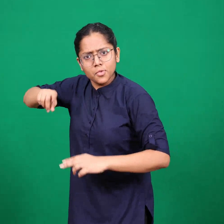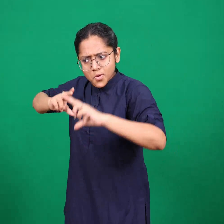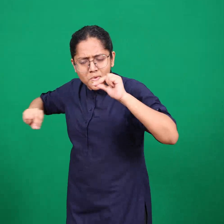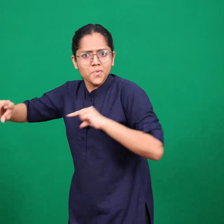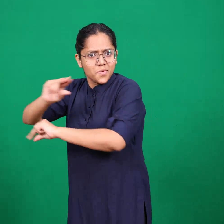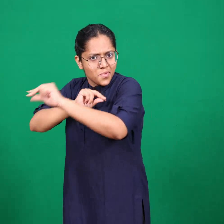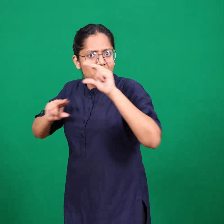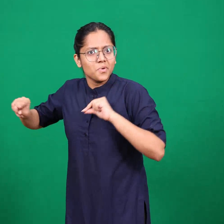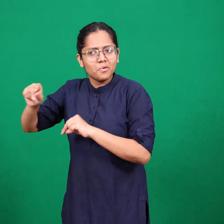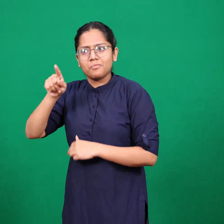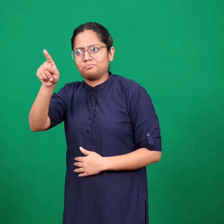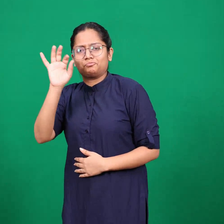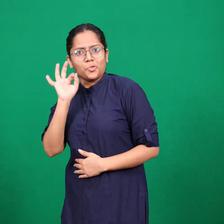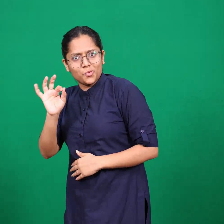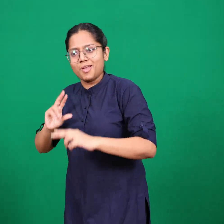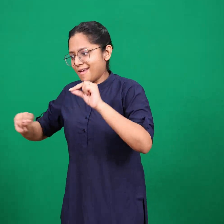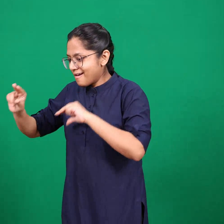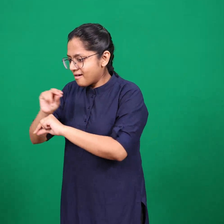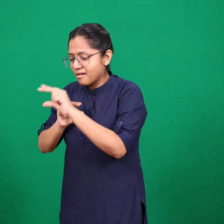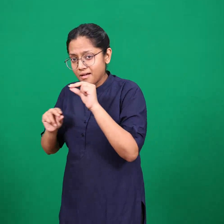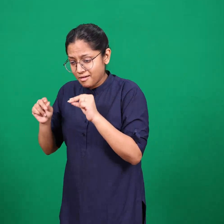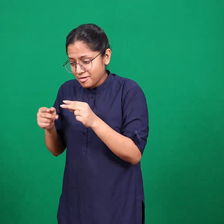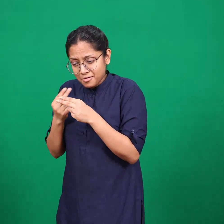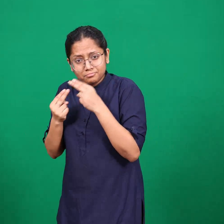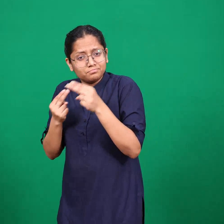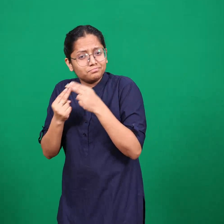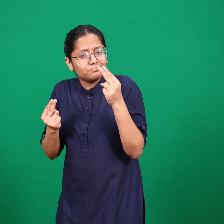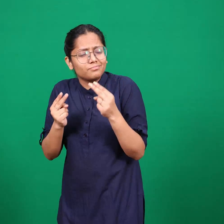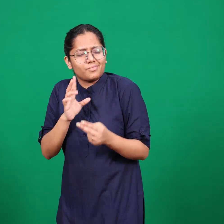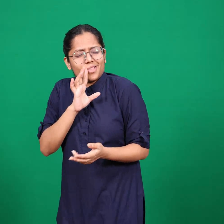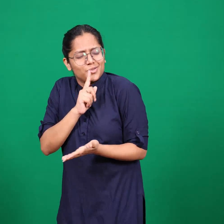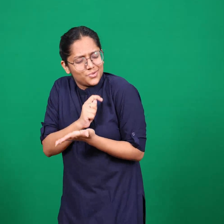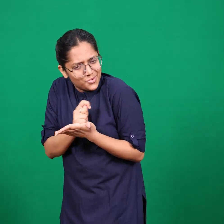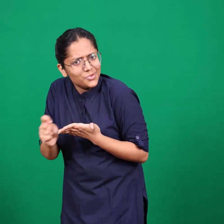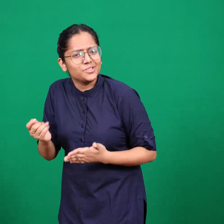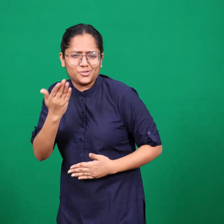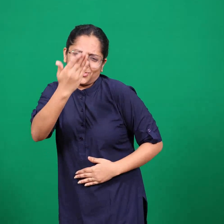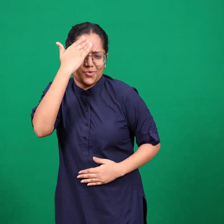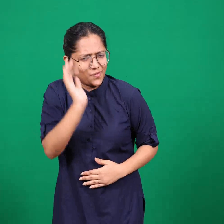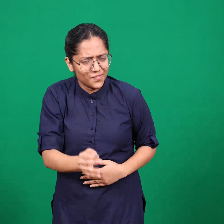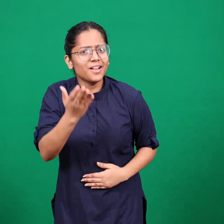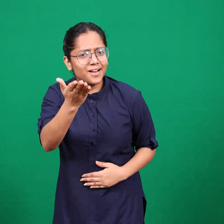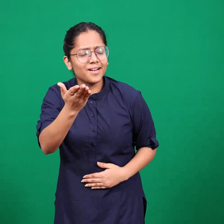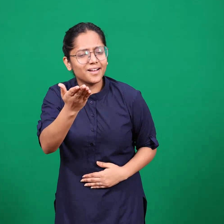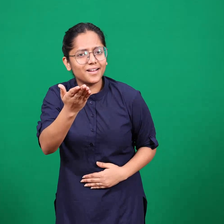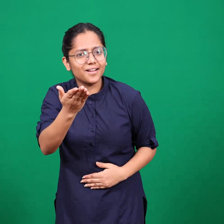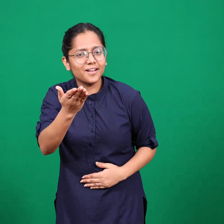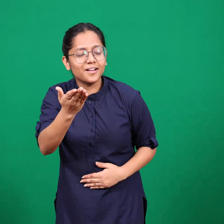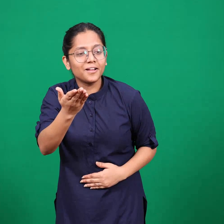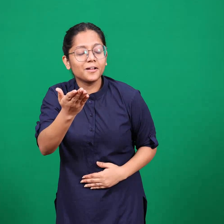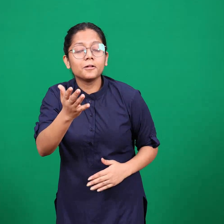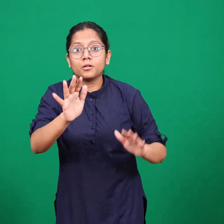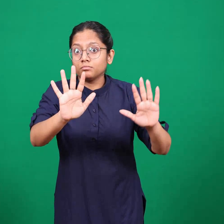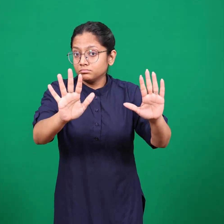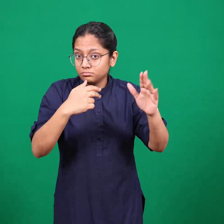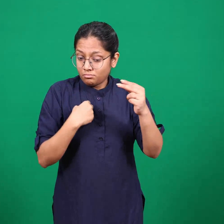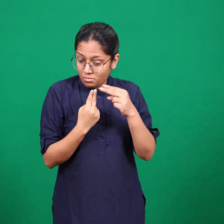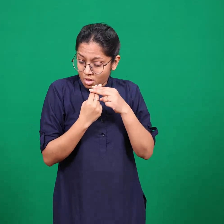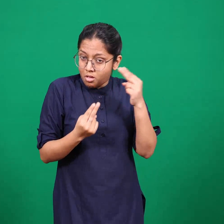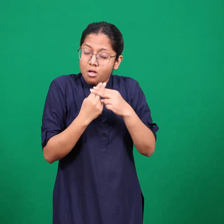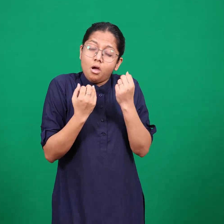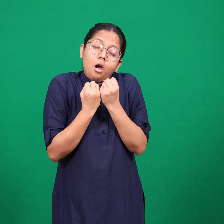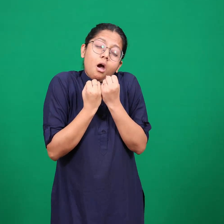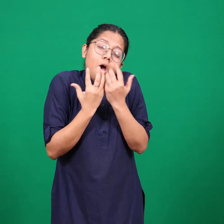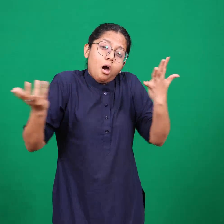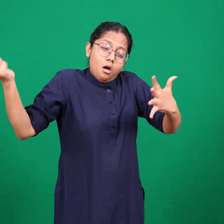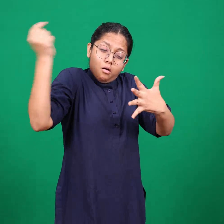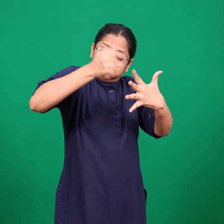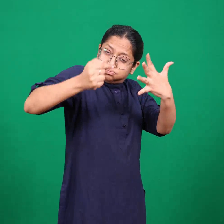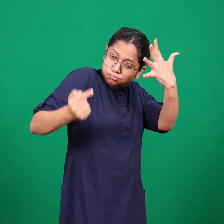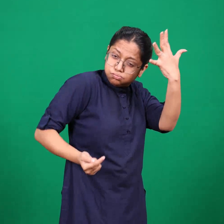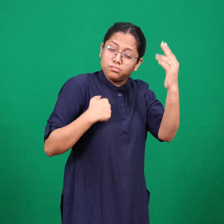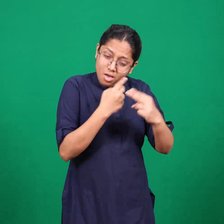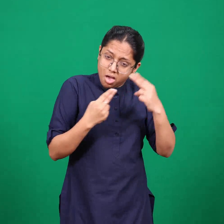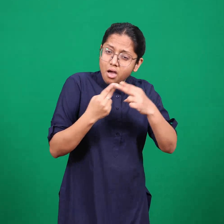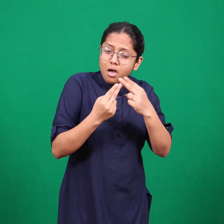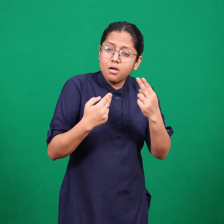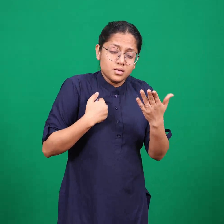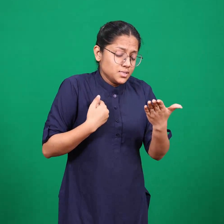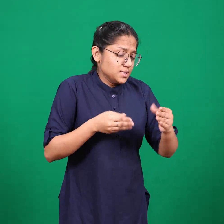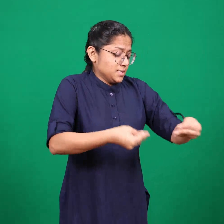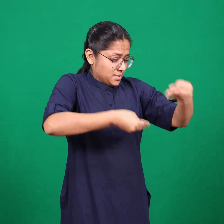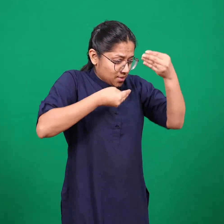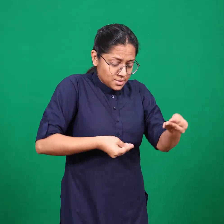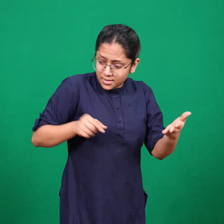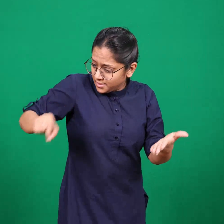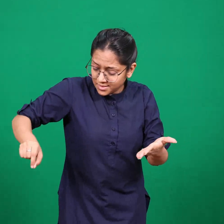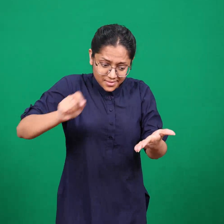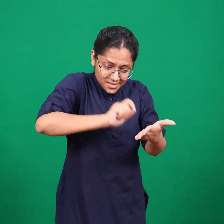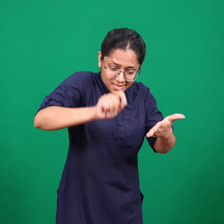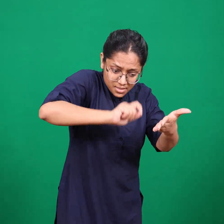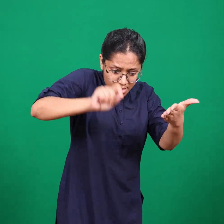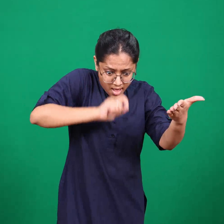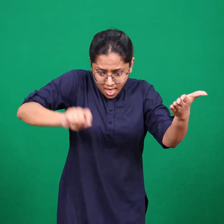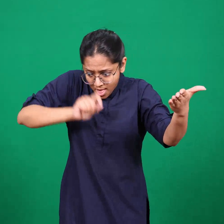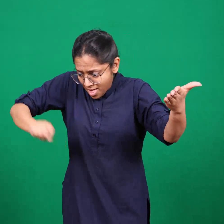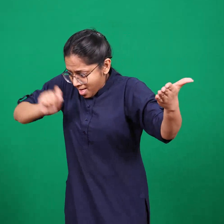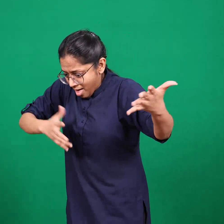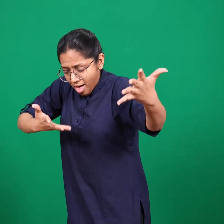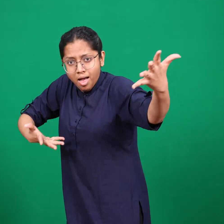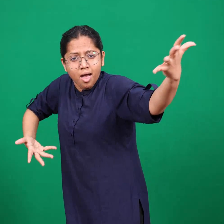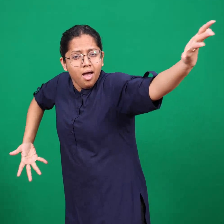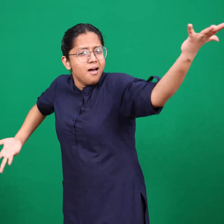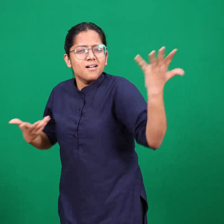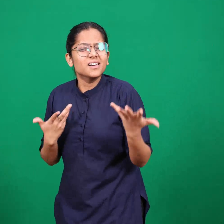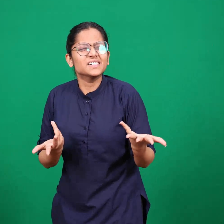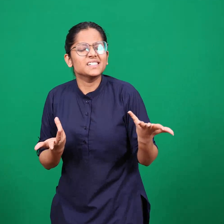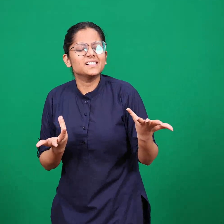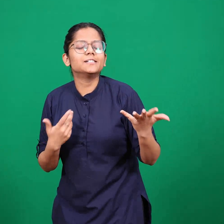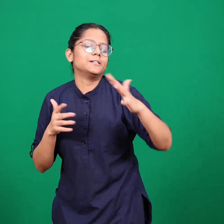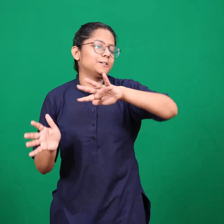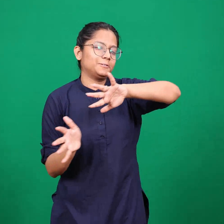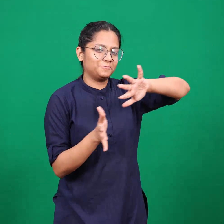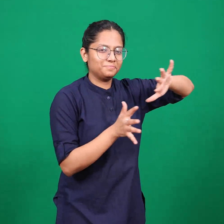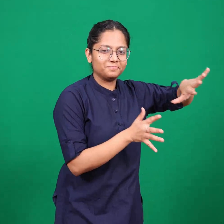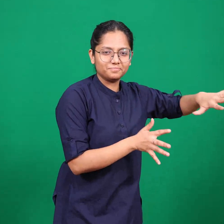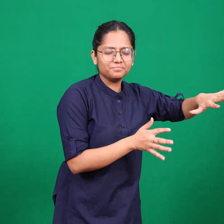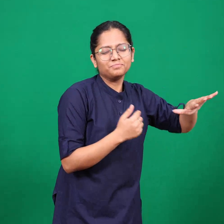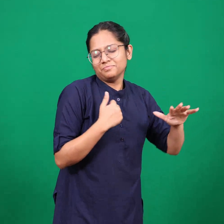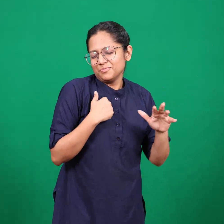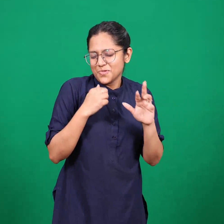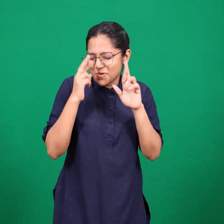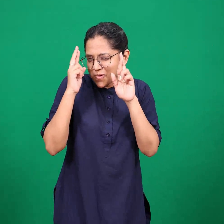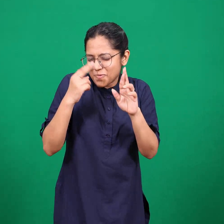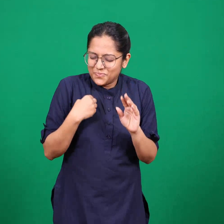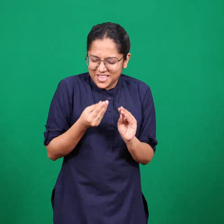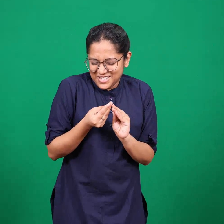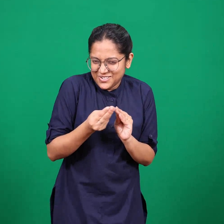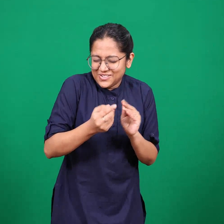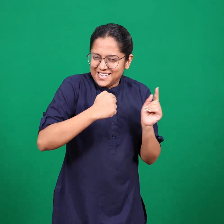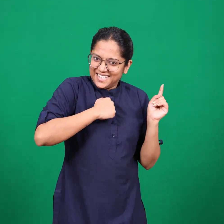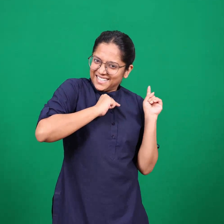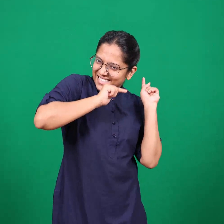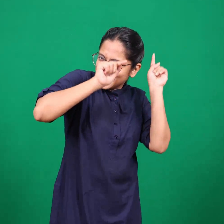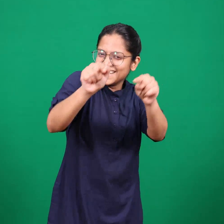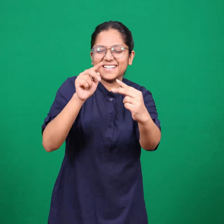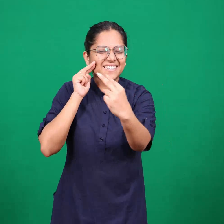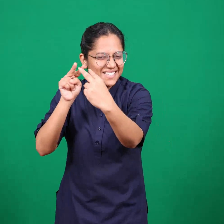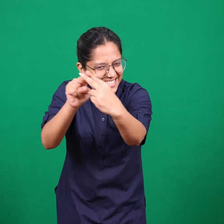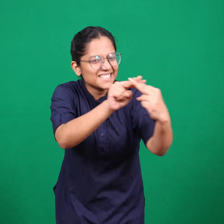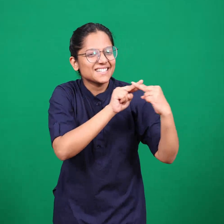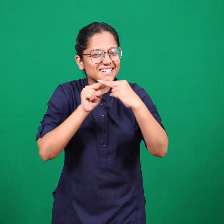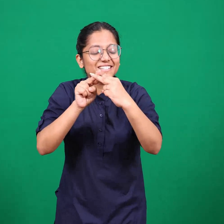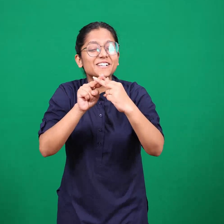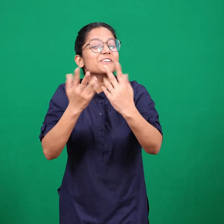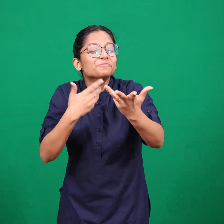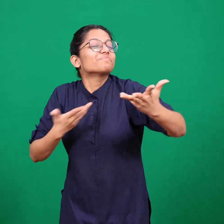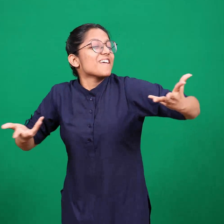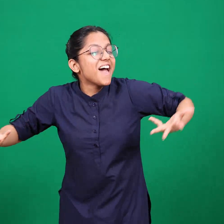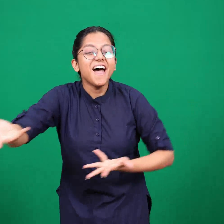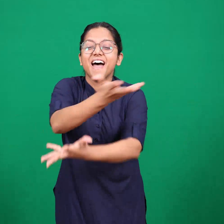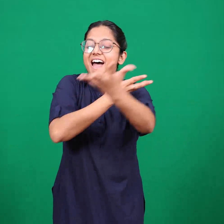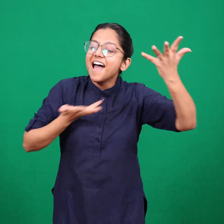I have many things to write to you, but I would prefer not to do so with pen and ink.